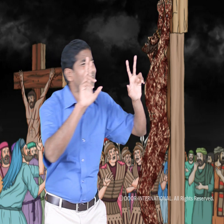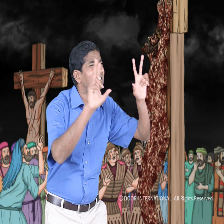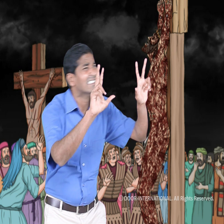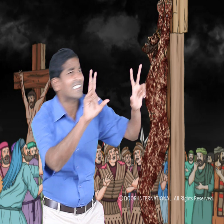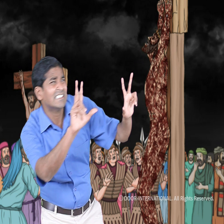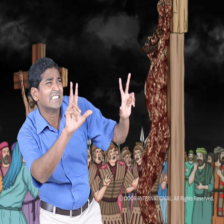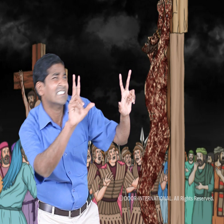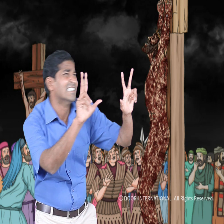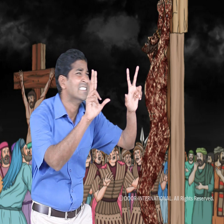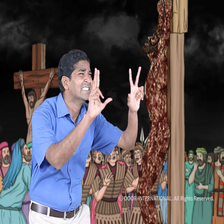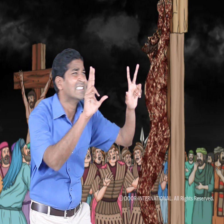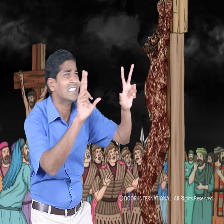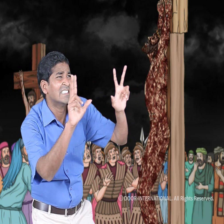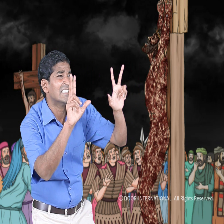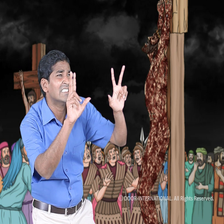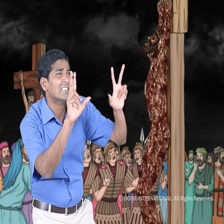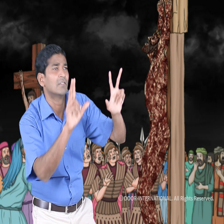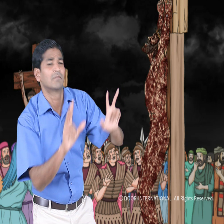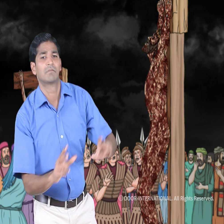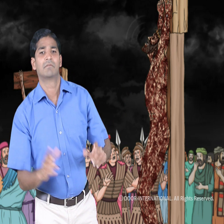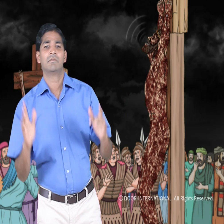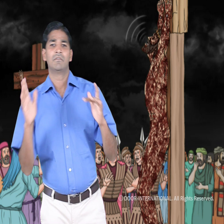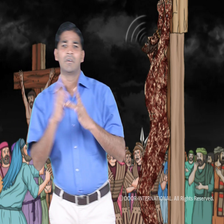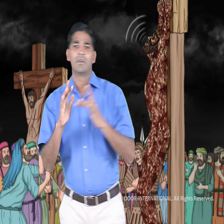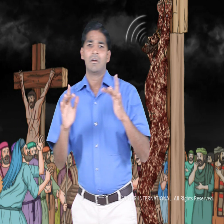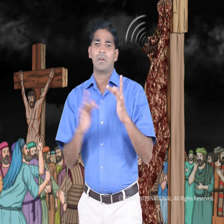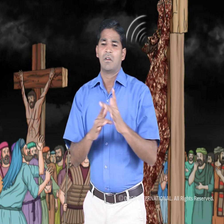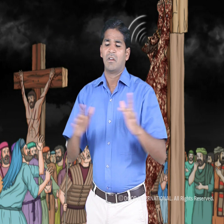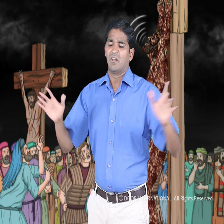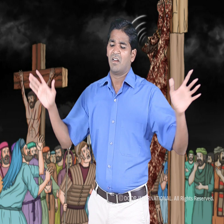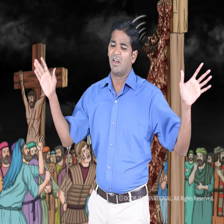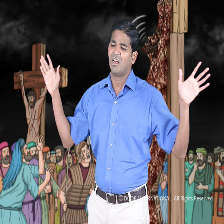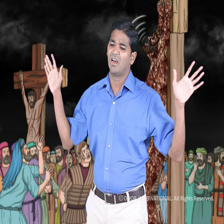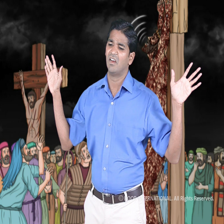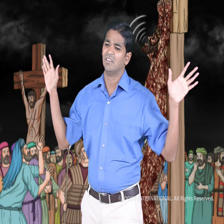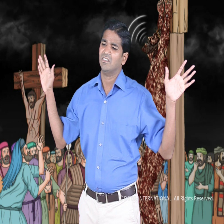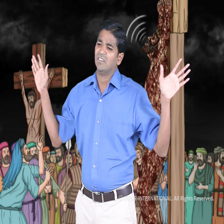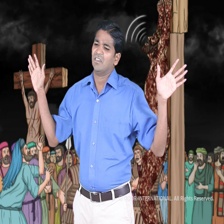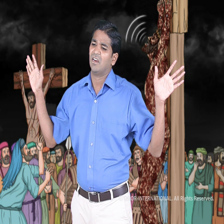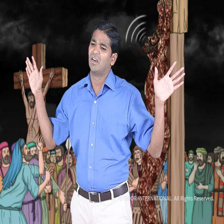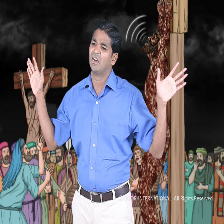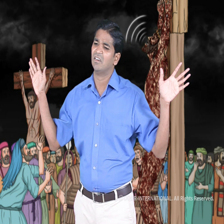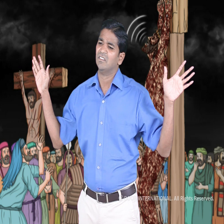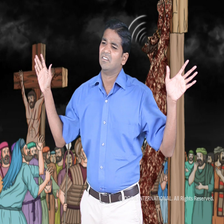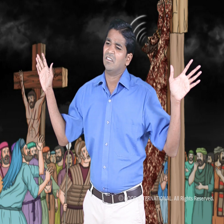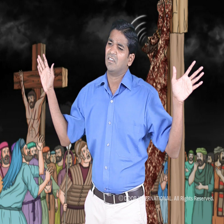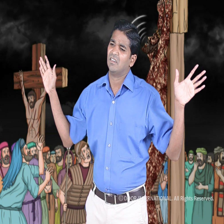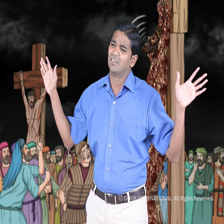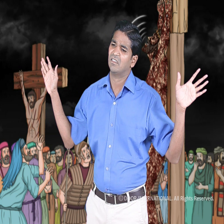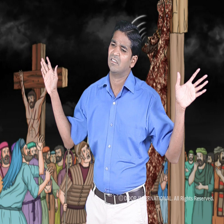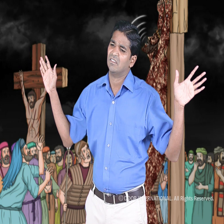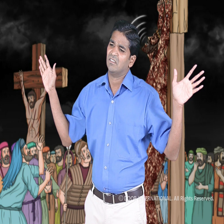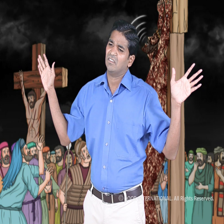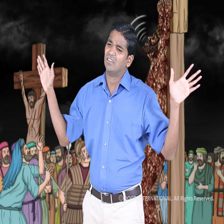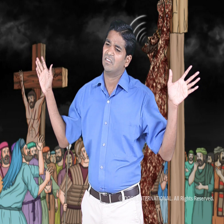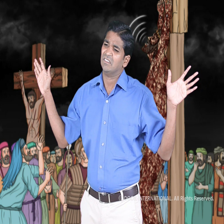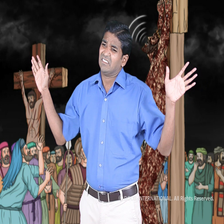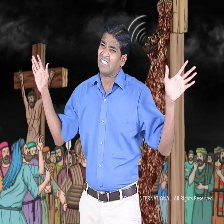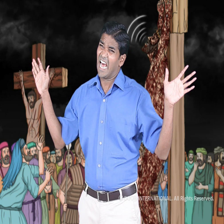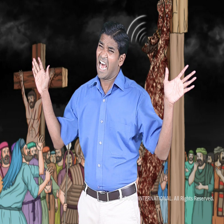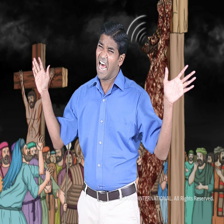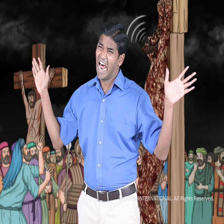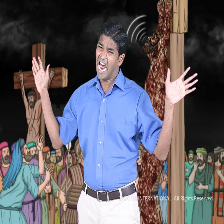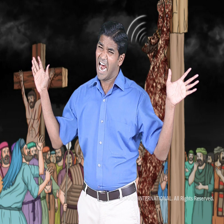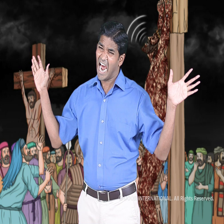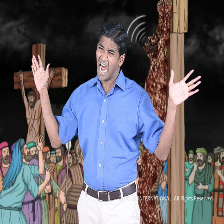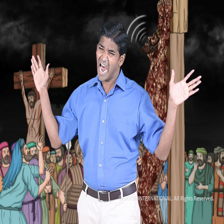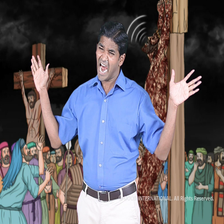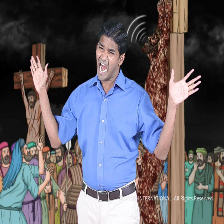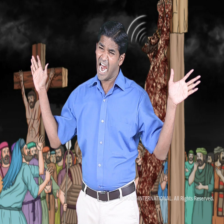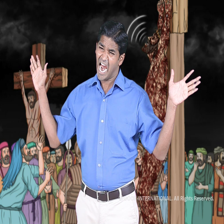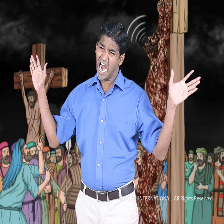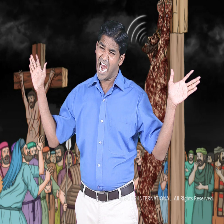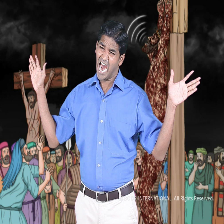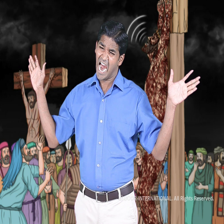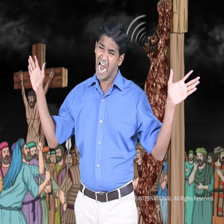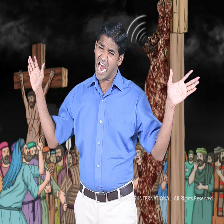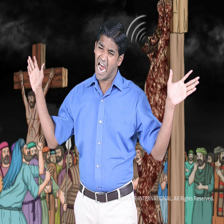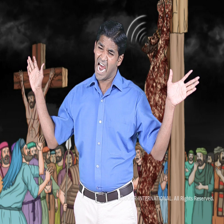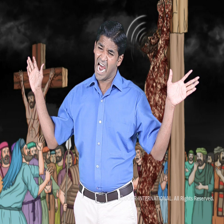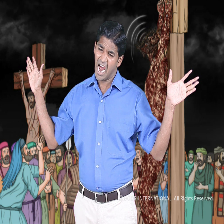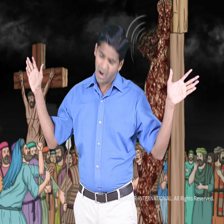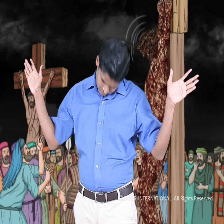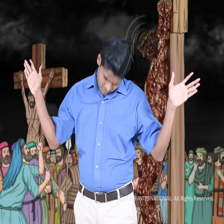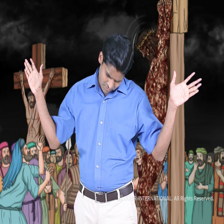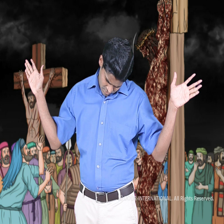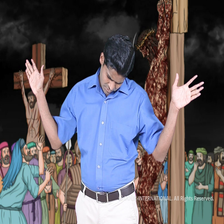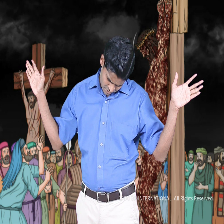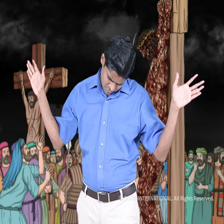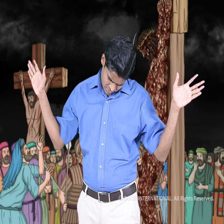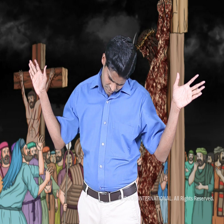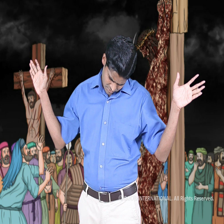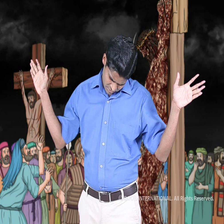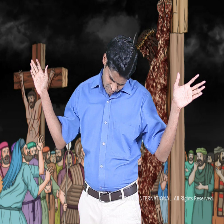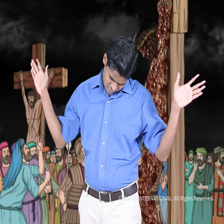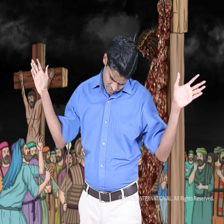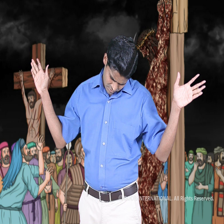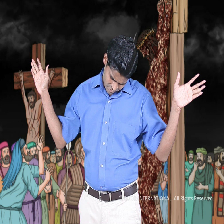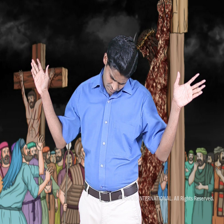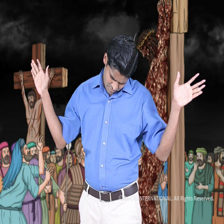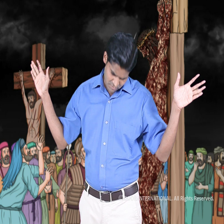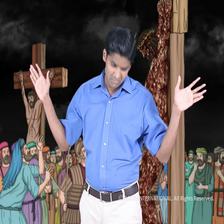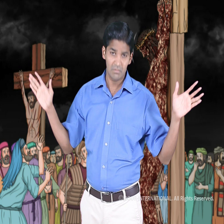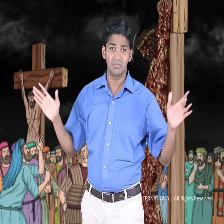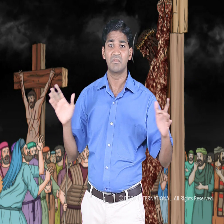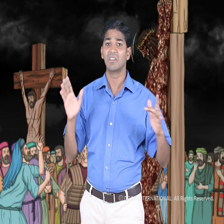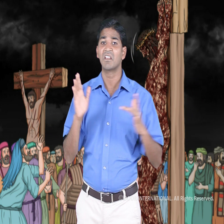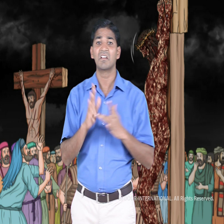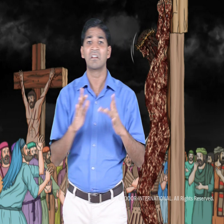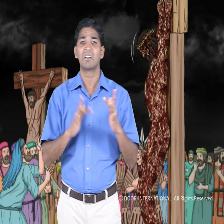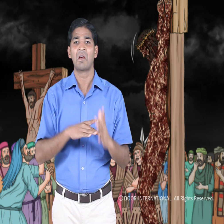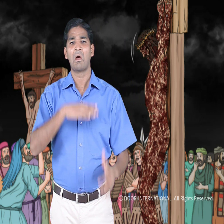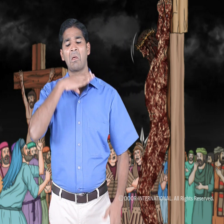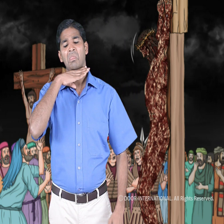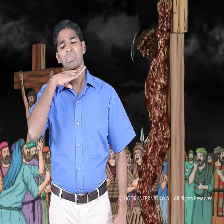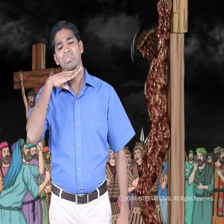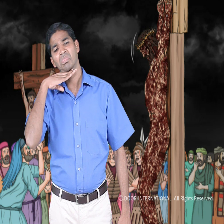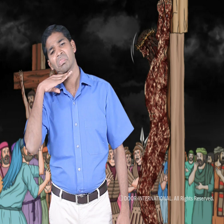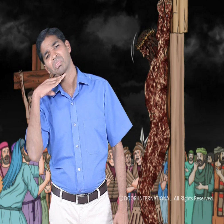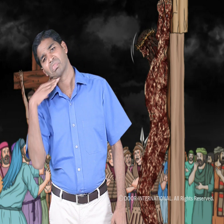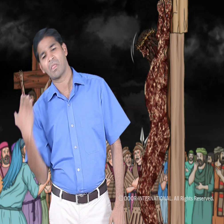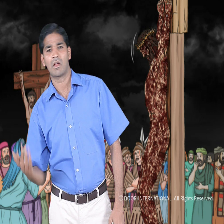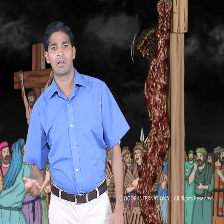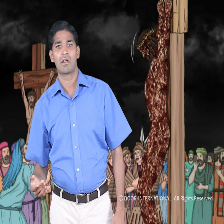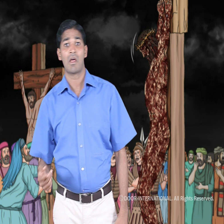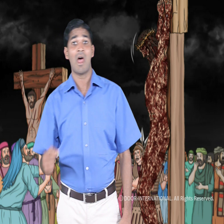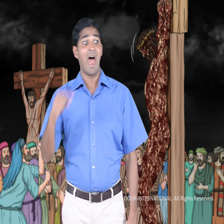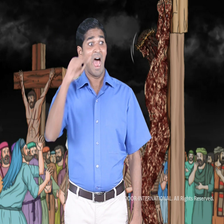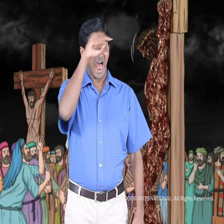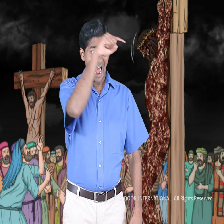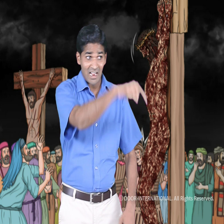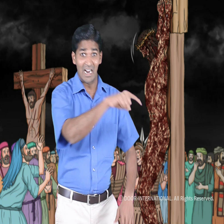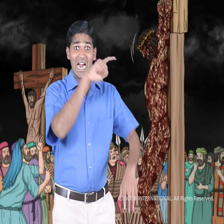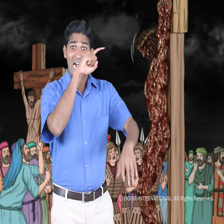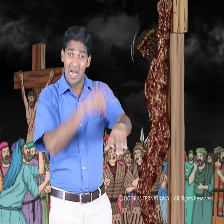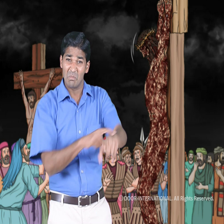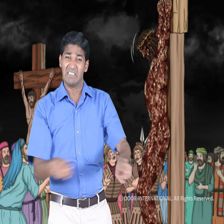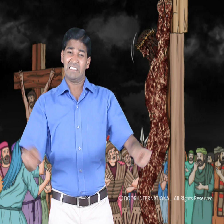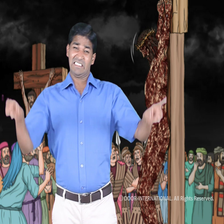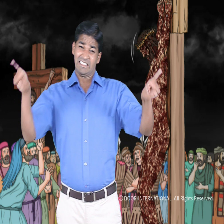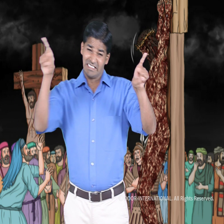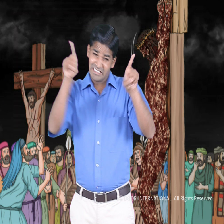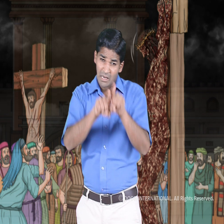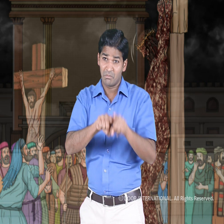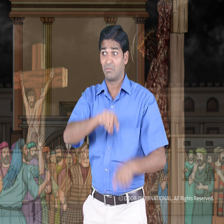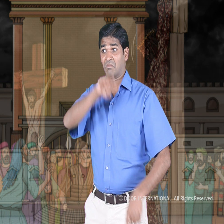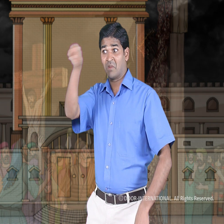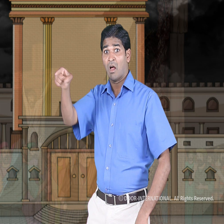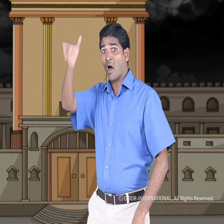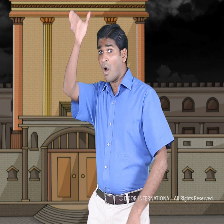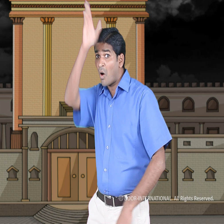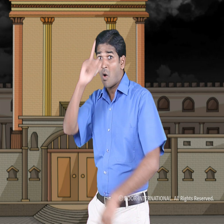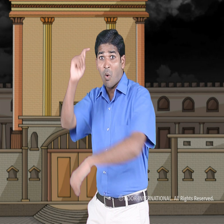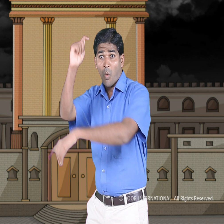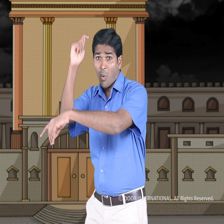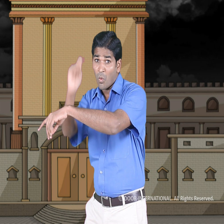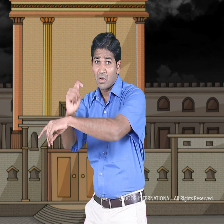When Jesus had cried out again in a loud voice, He yielded up His spirit.